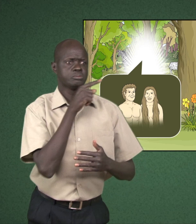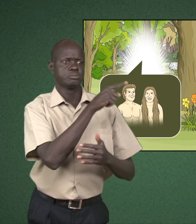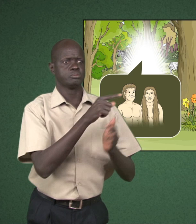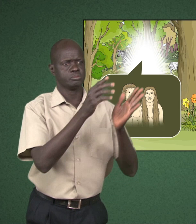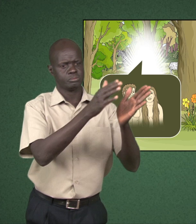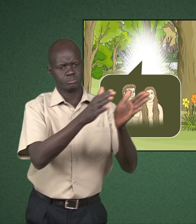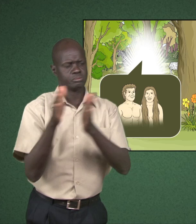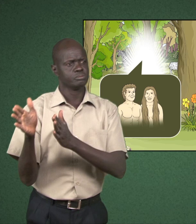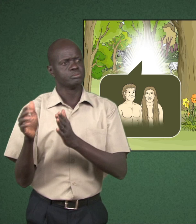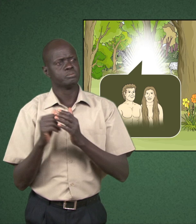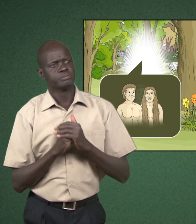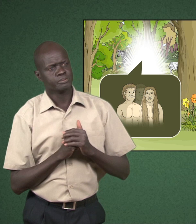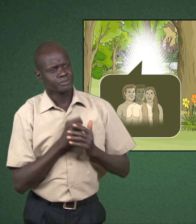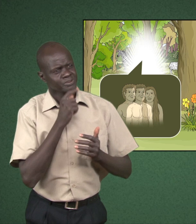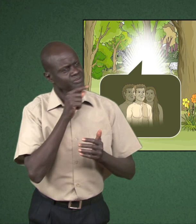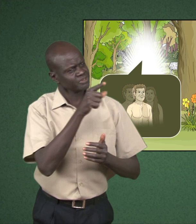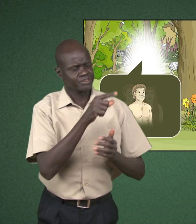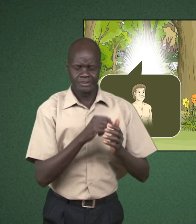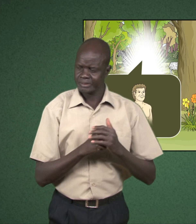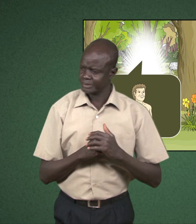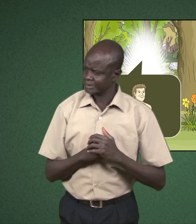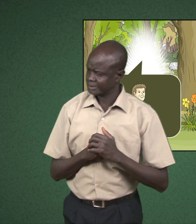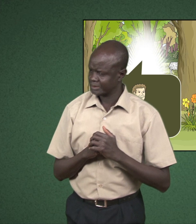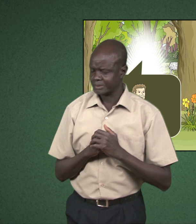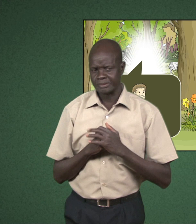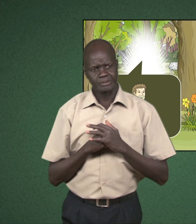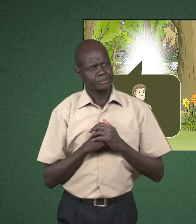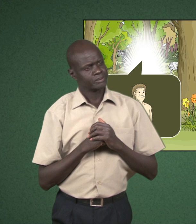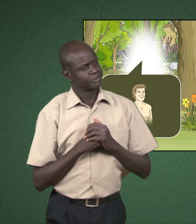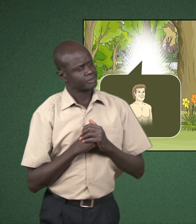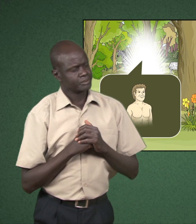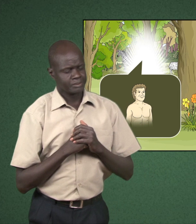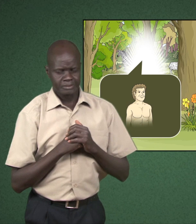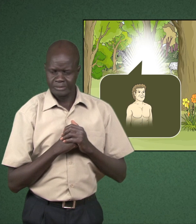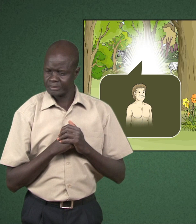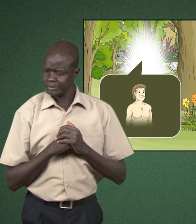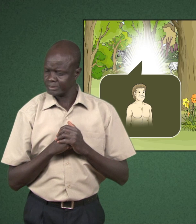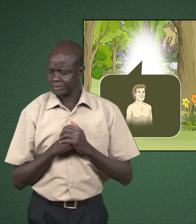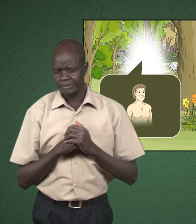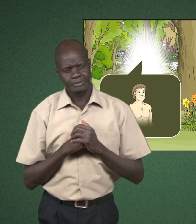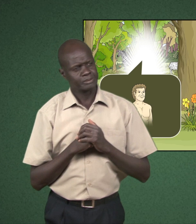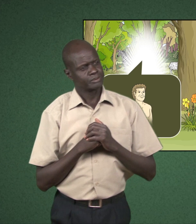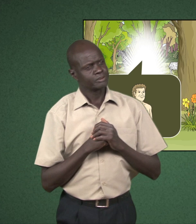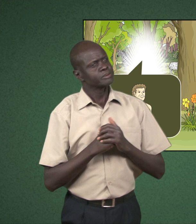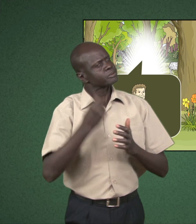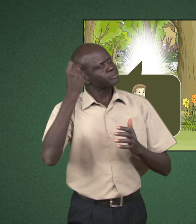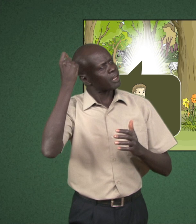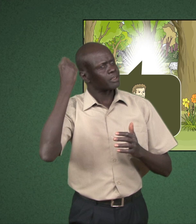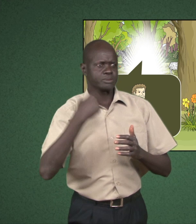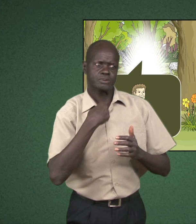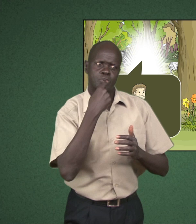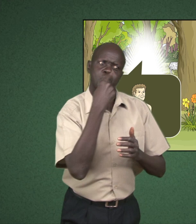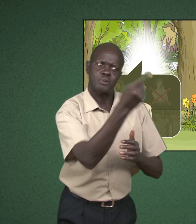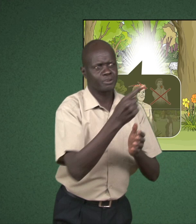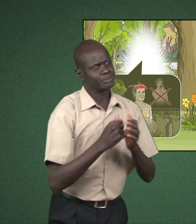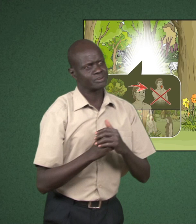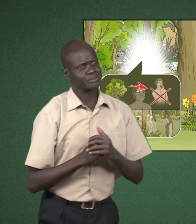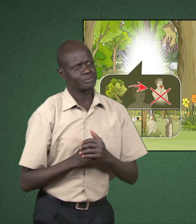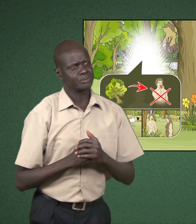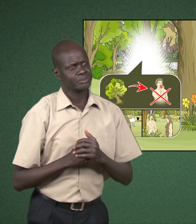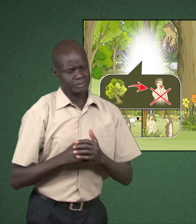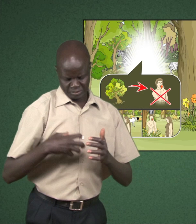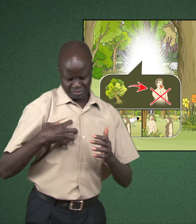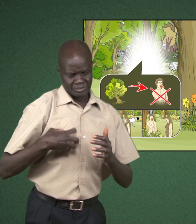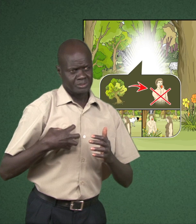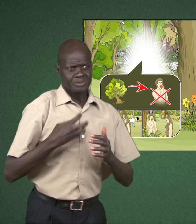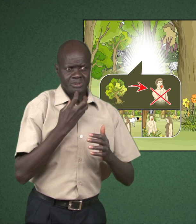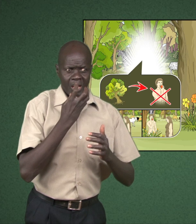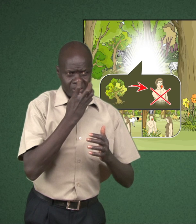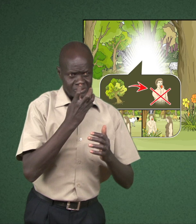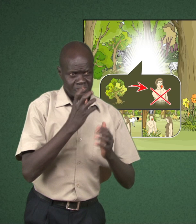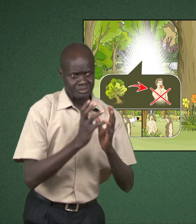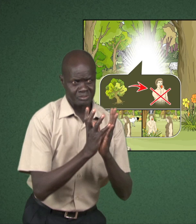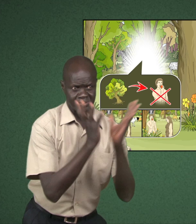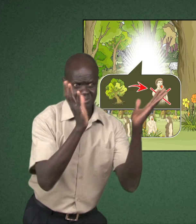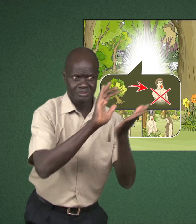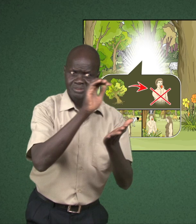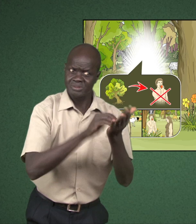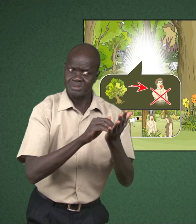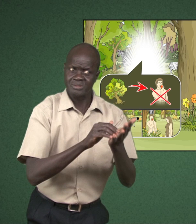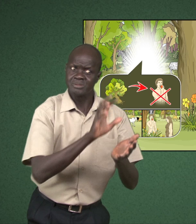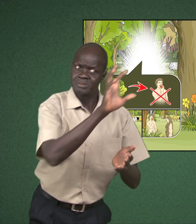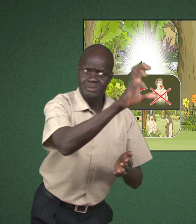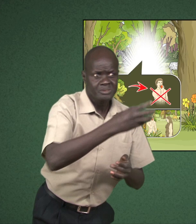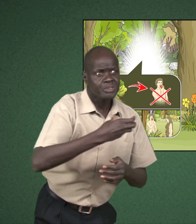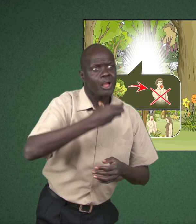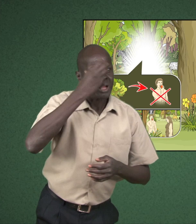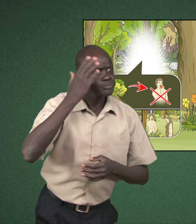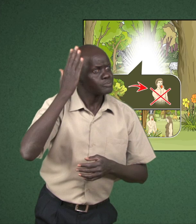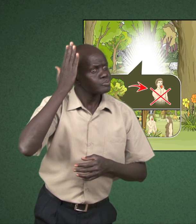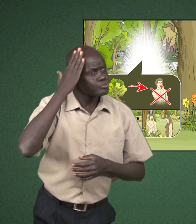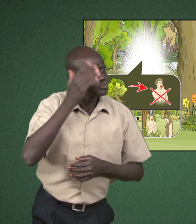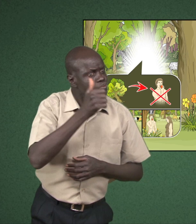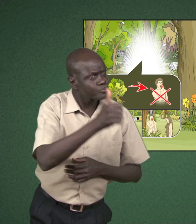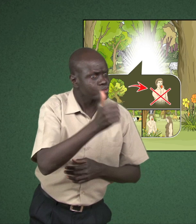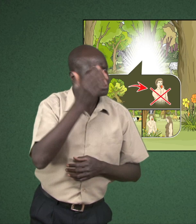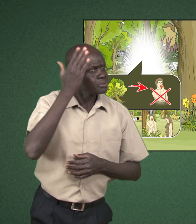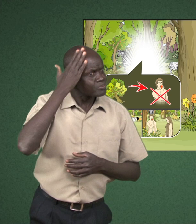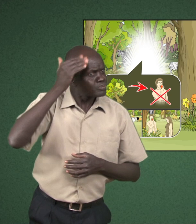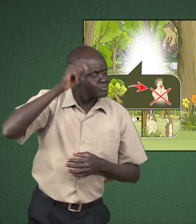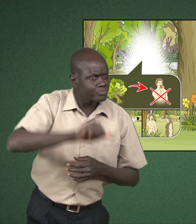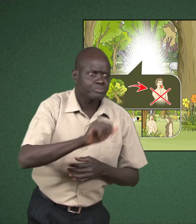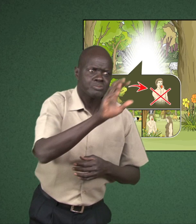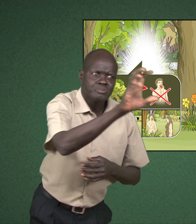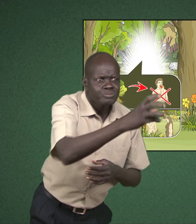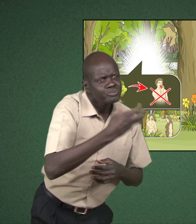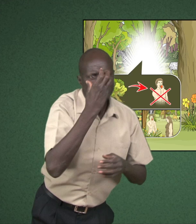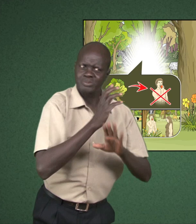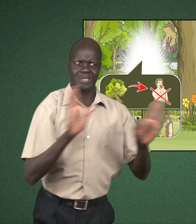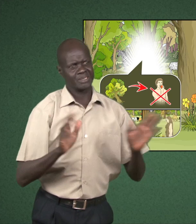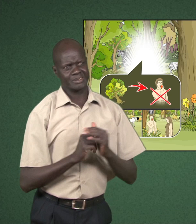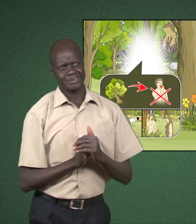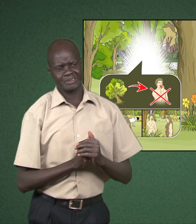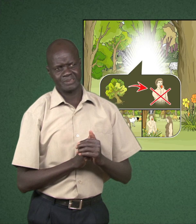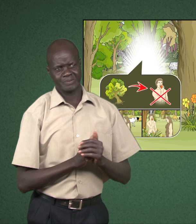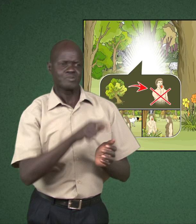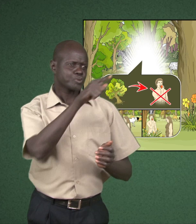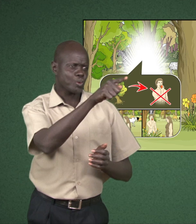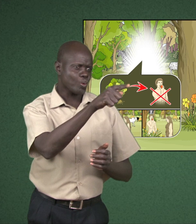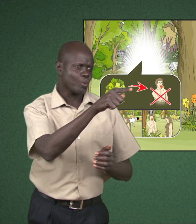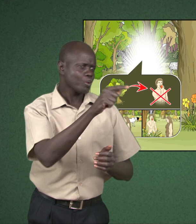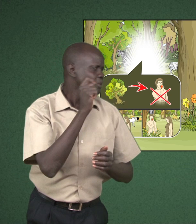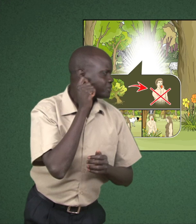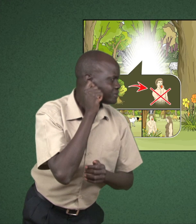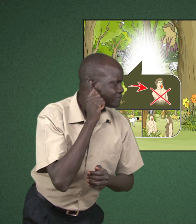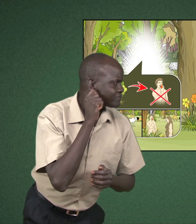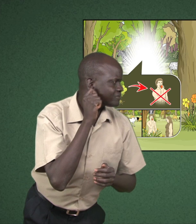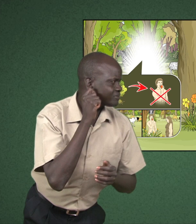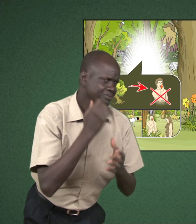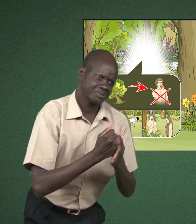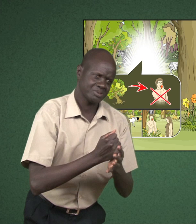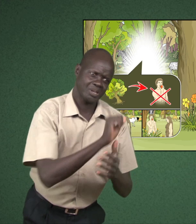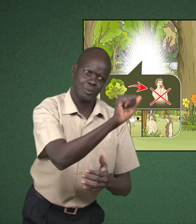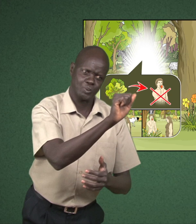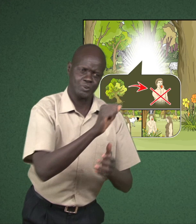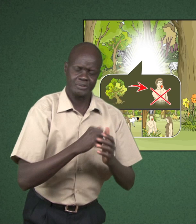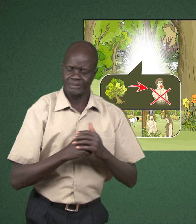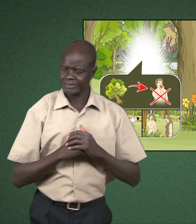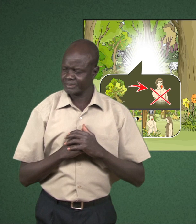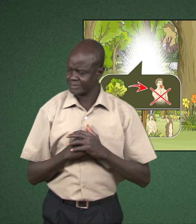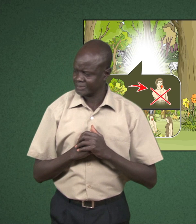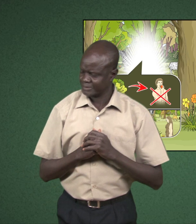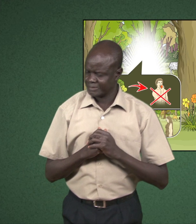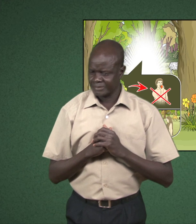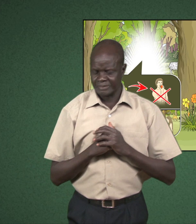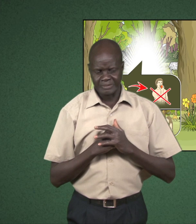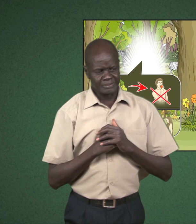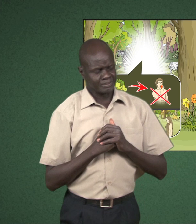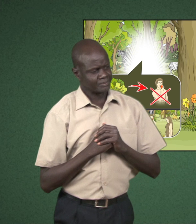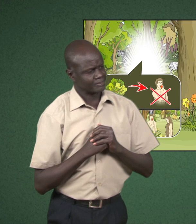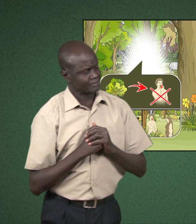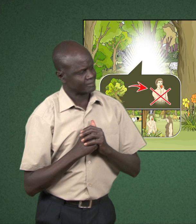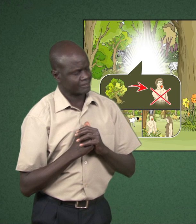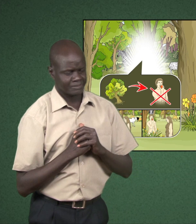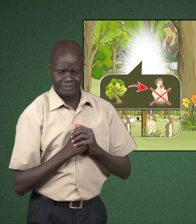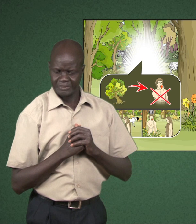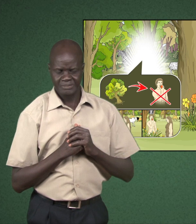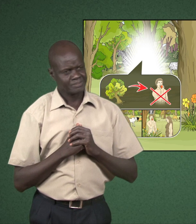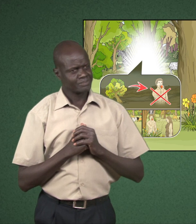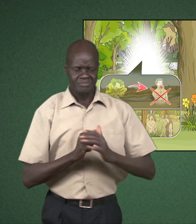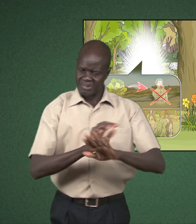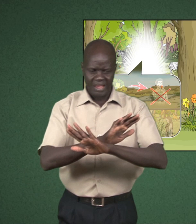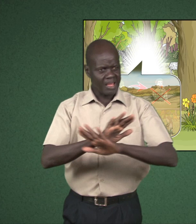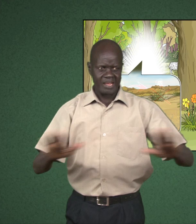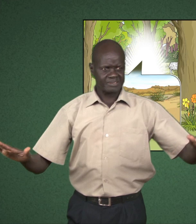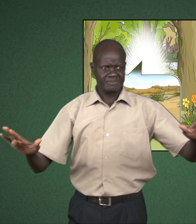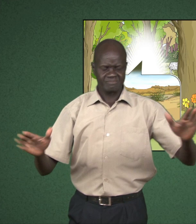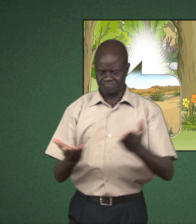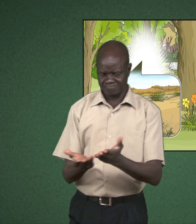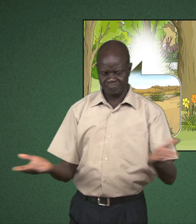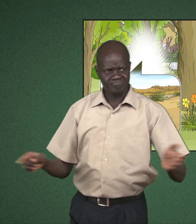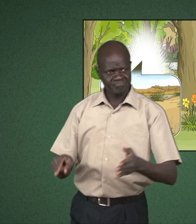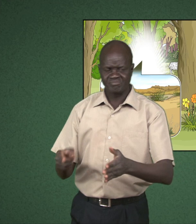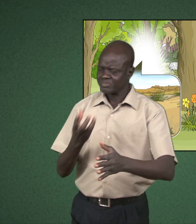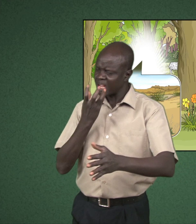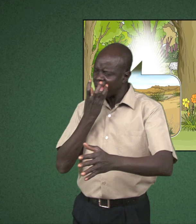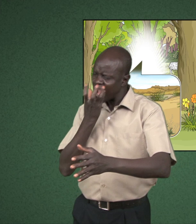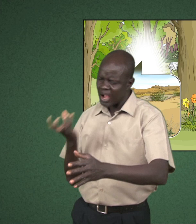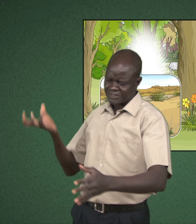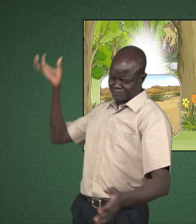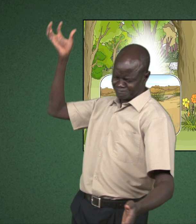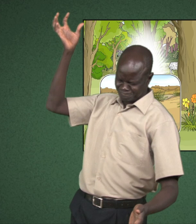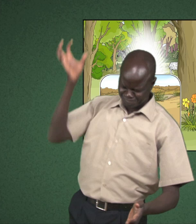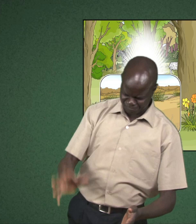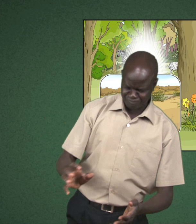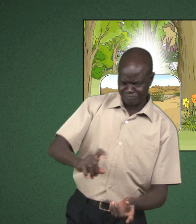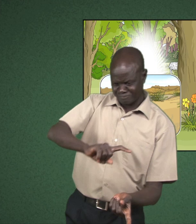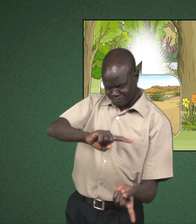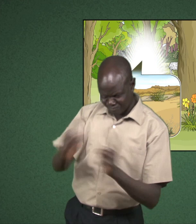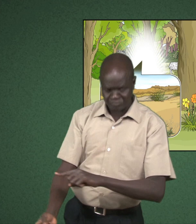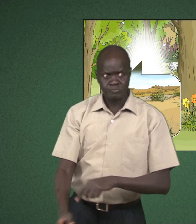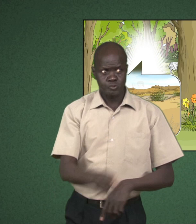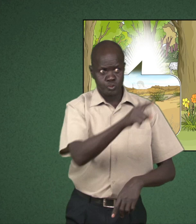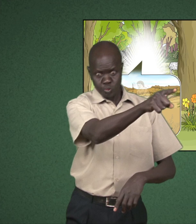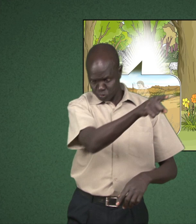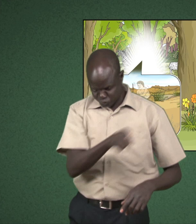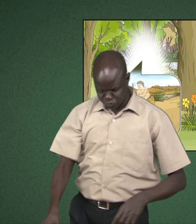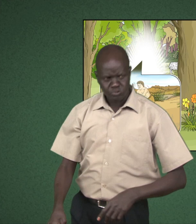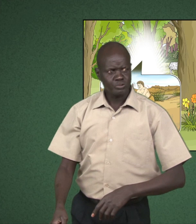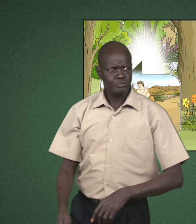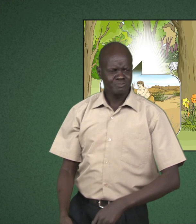And to Adam He said: “Because you have listened to the voice of your wife and have eaten from the tree of which I commanded you not to eat, cursed is the ground because of you;